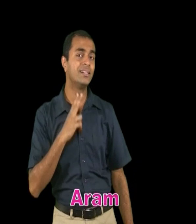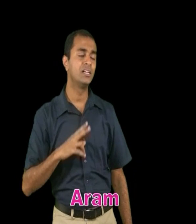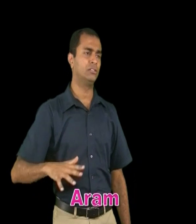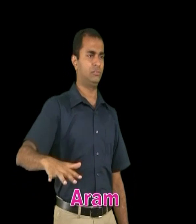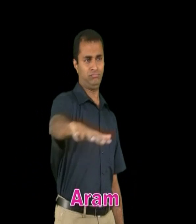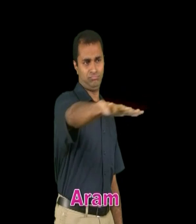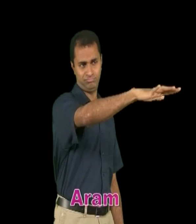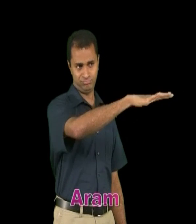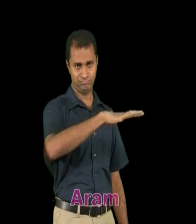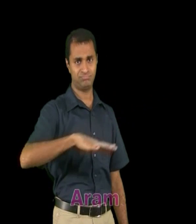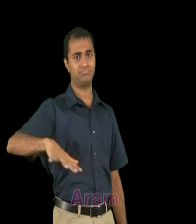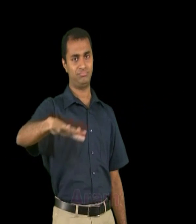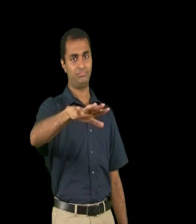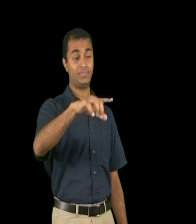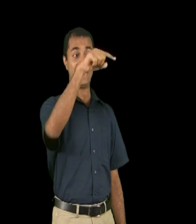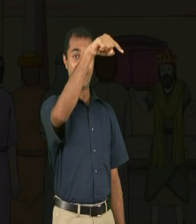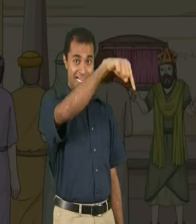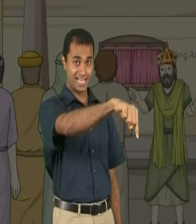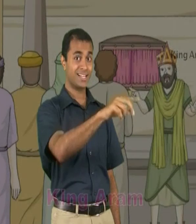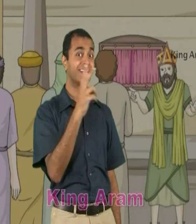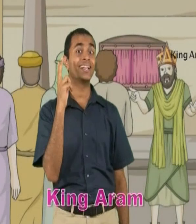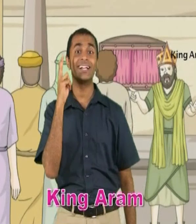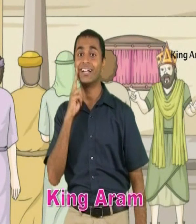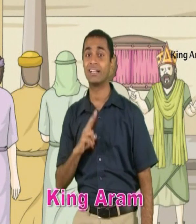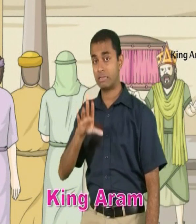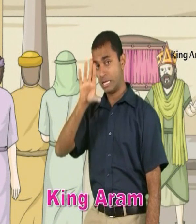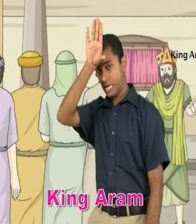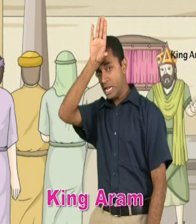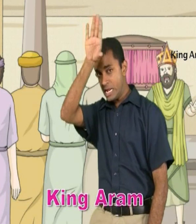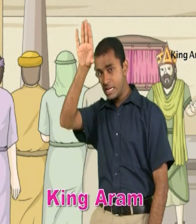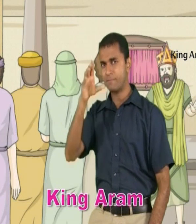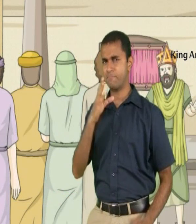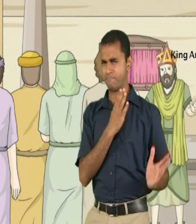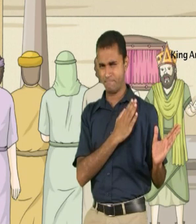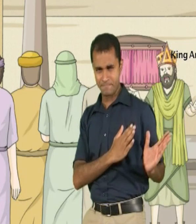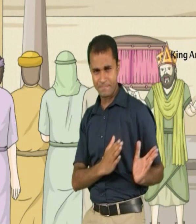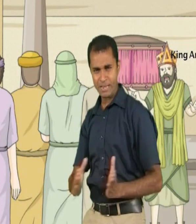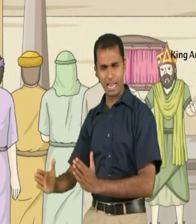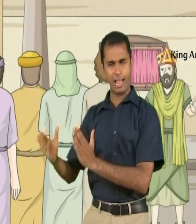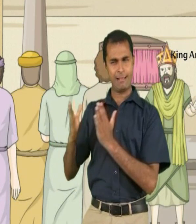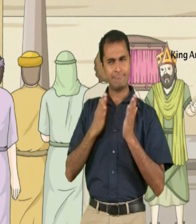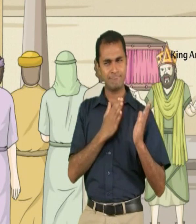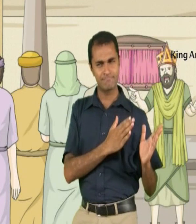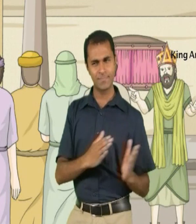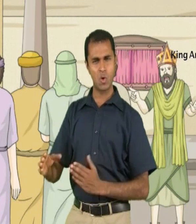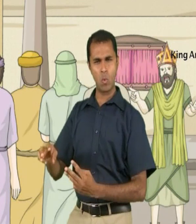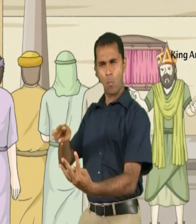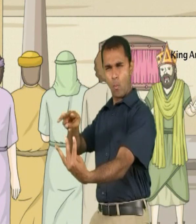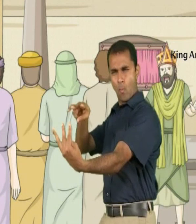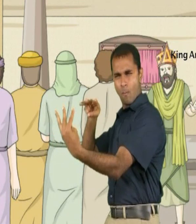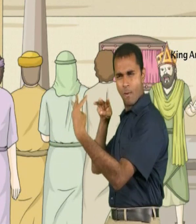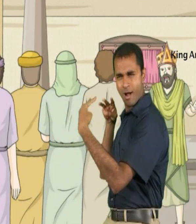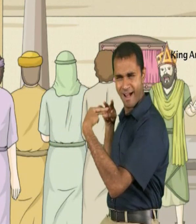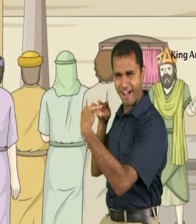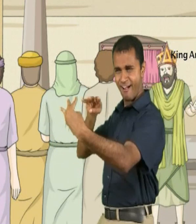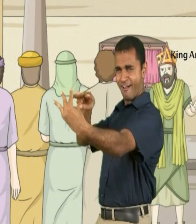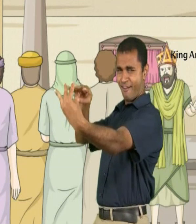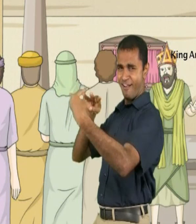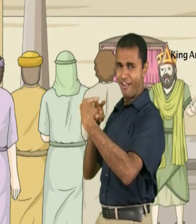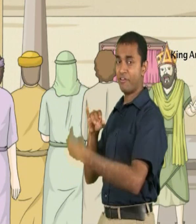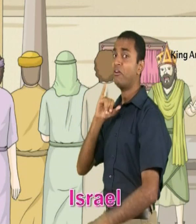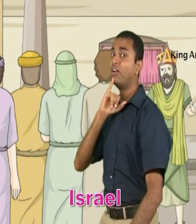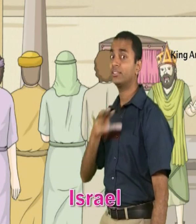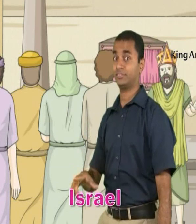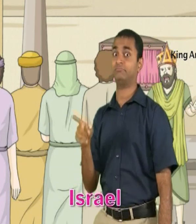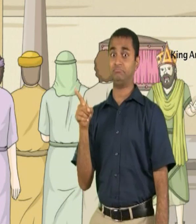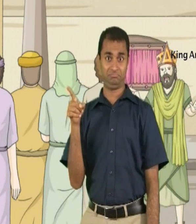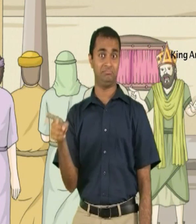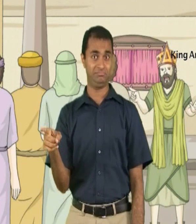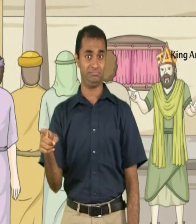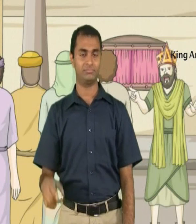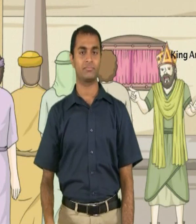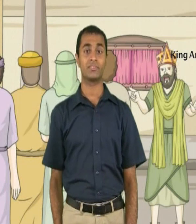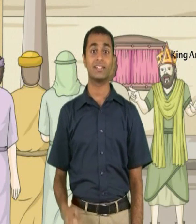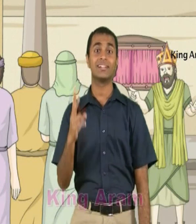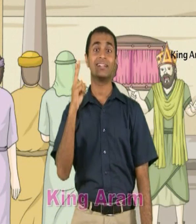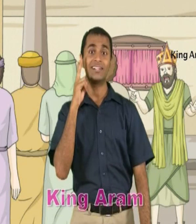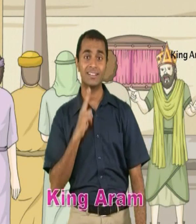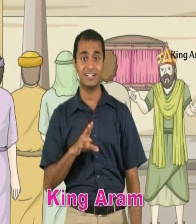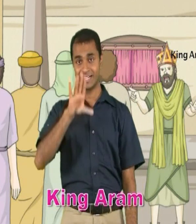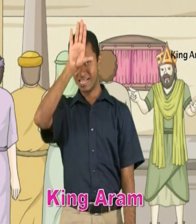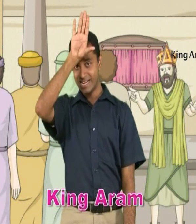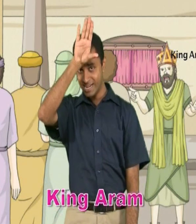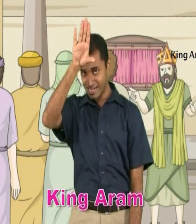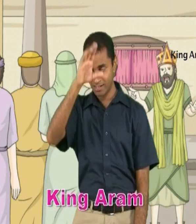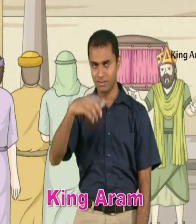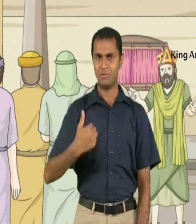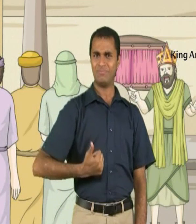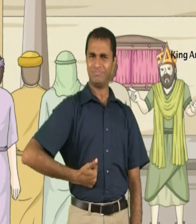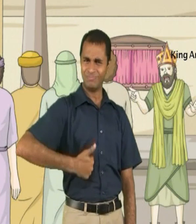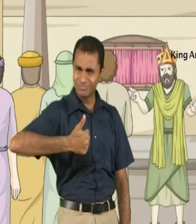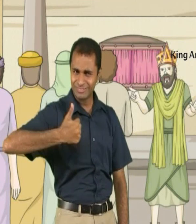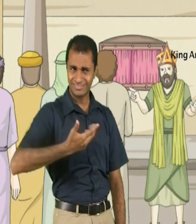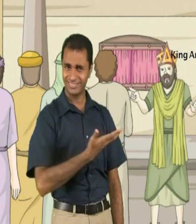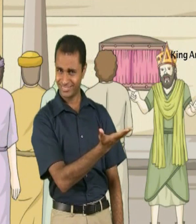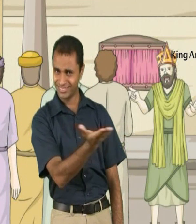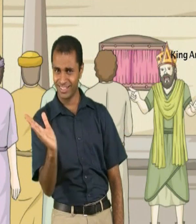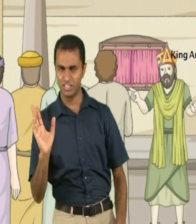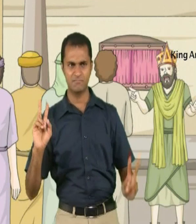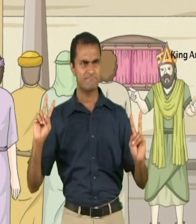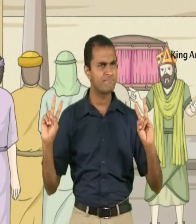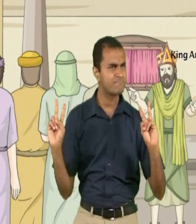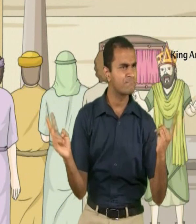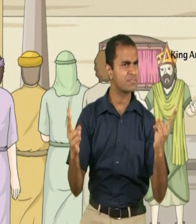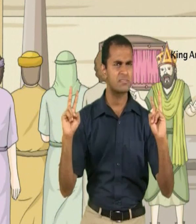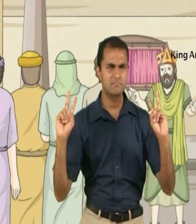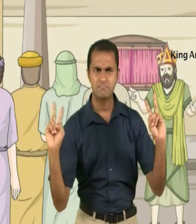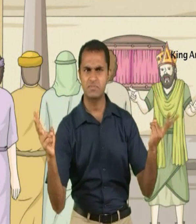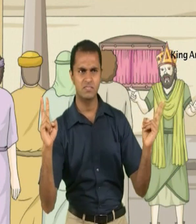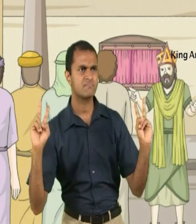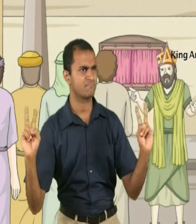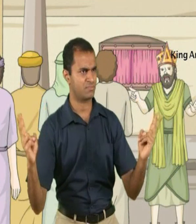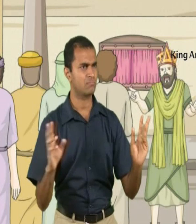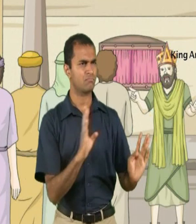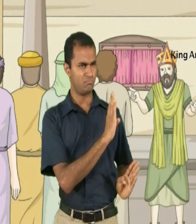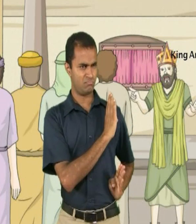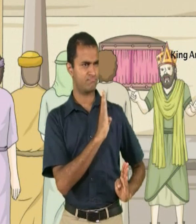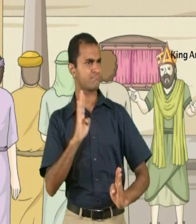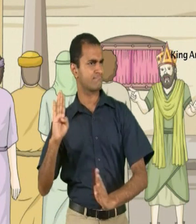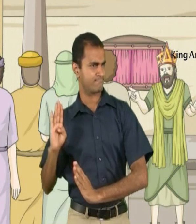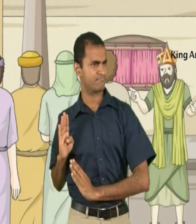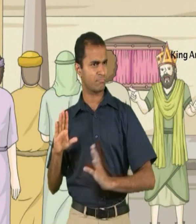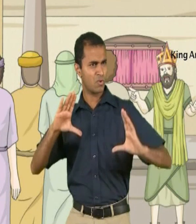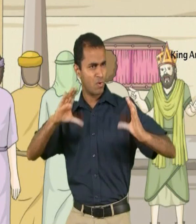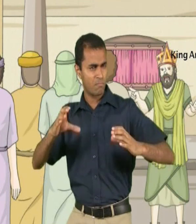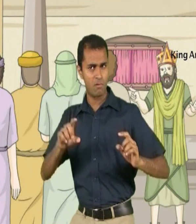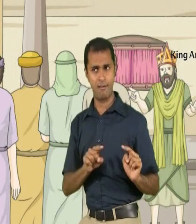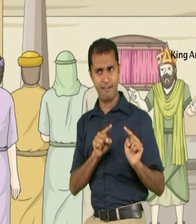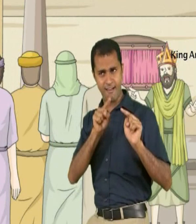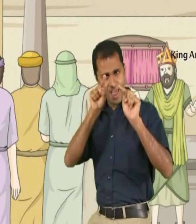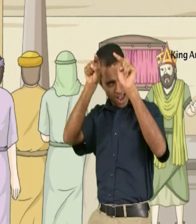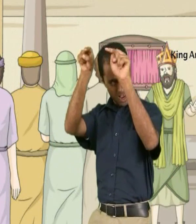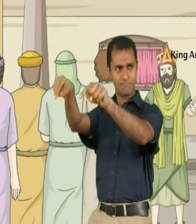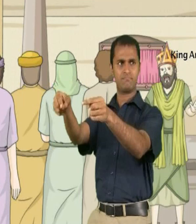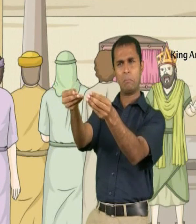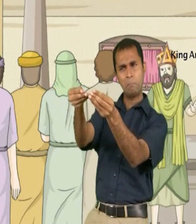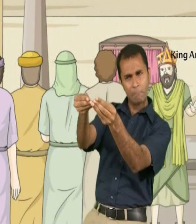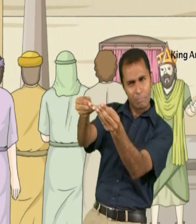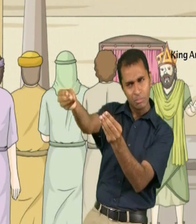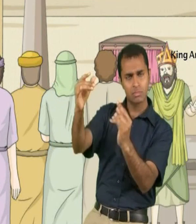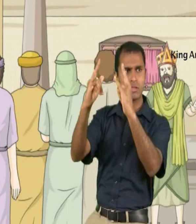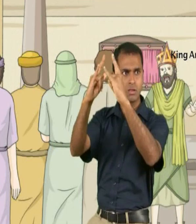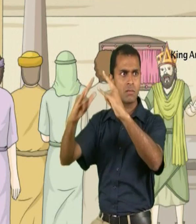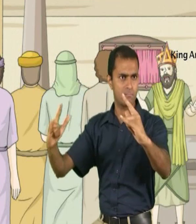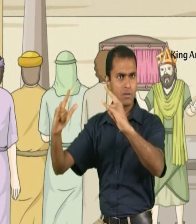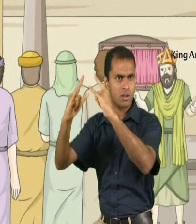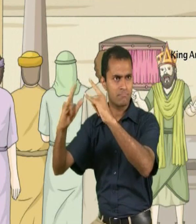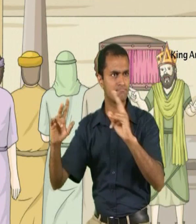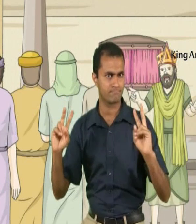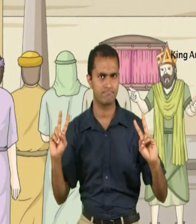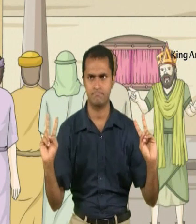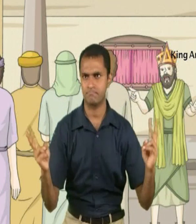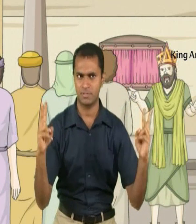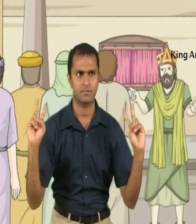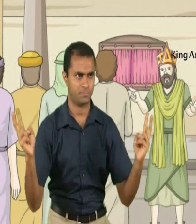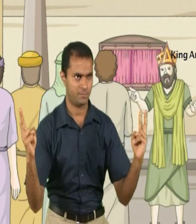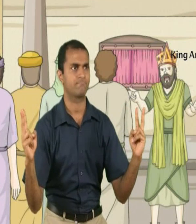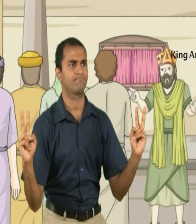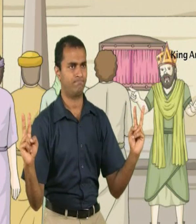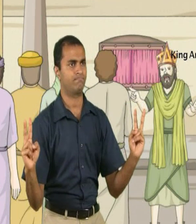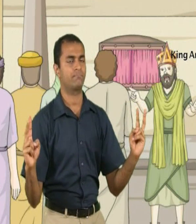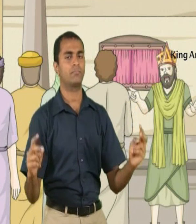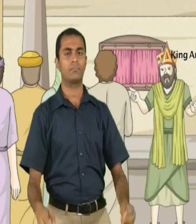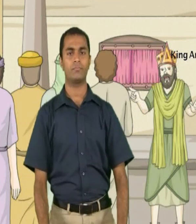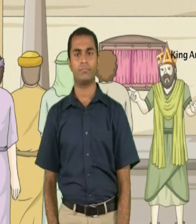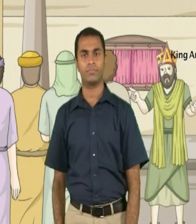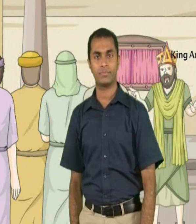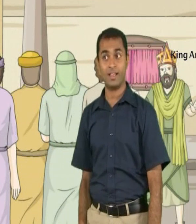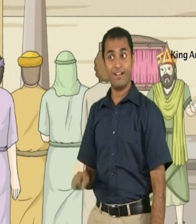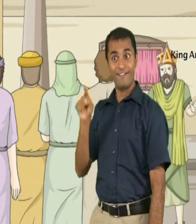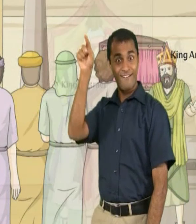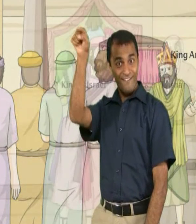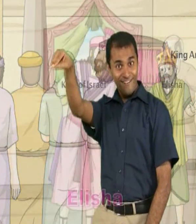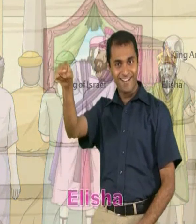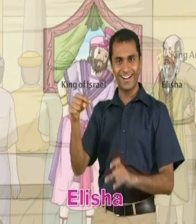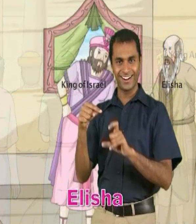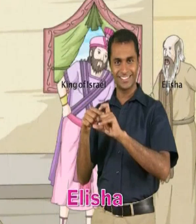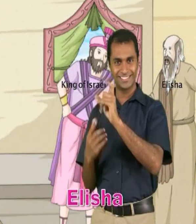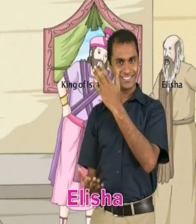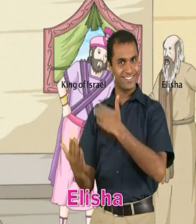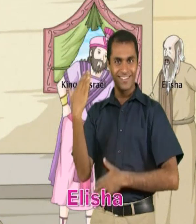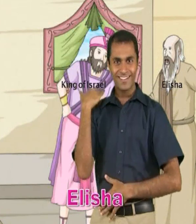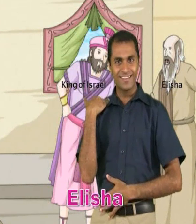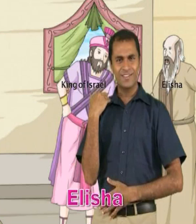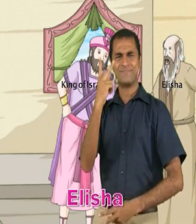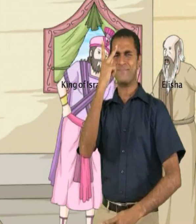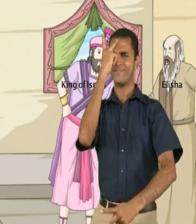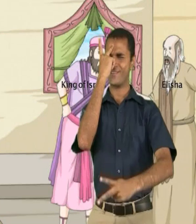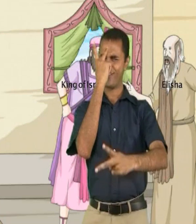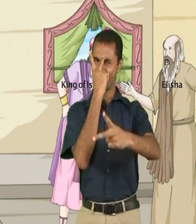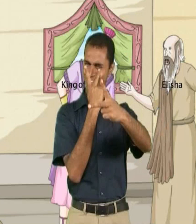After consulting with his servants, he said, “My camp will be in such and such a place.”